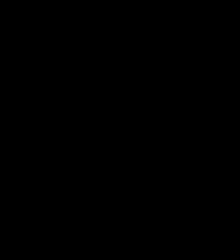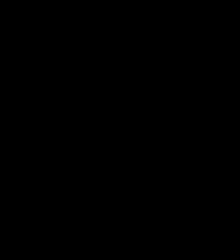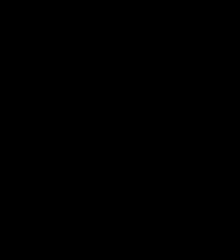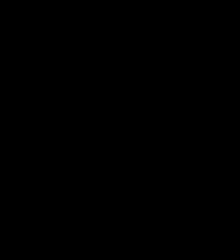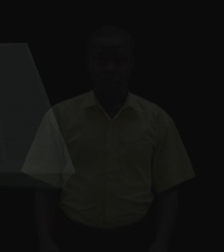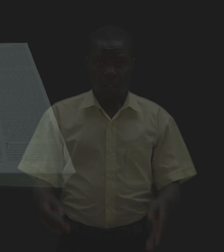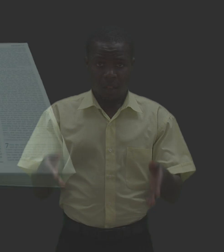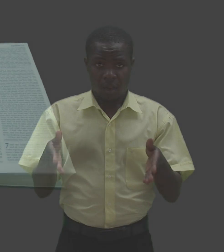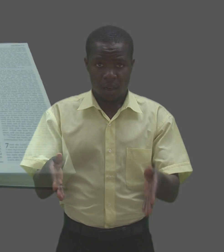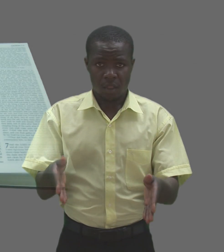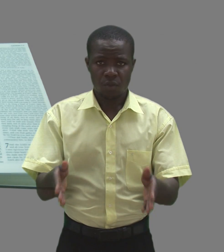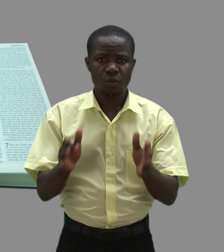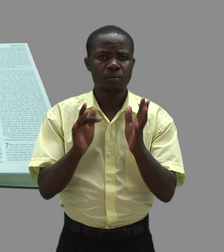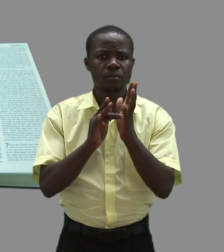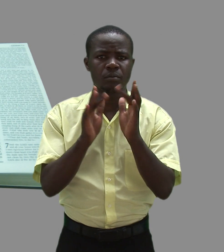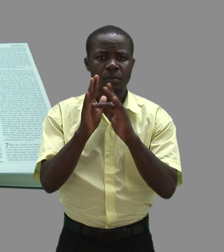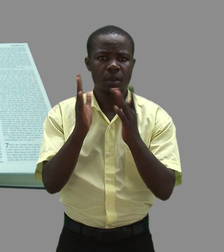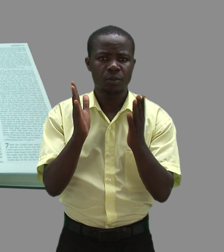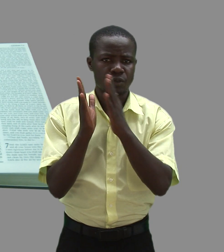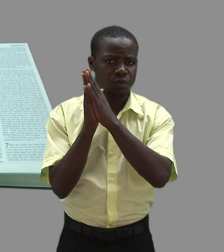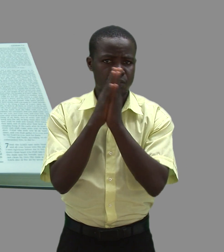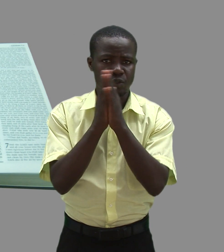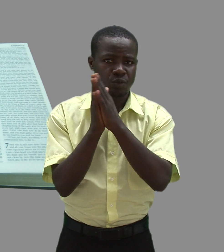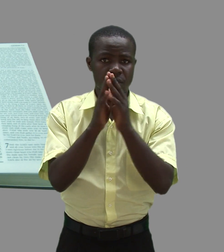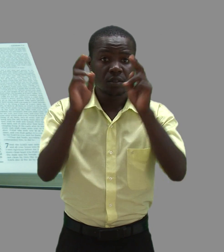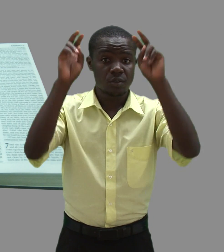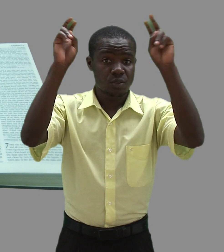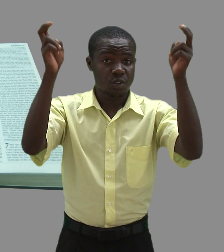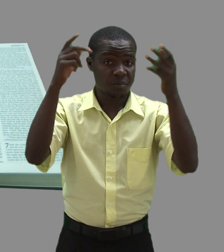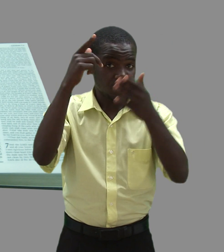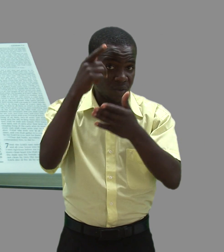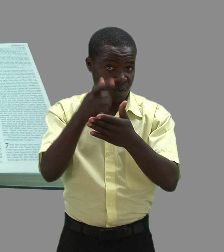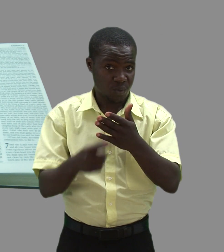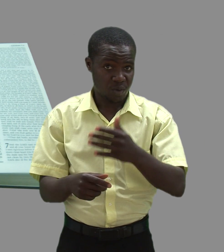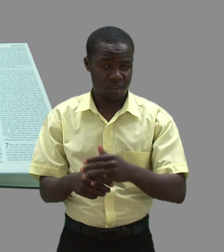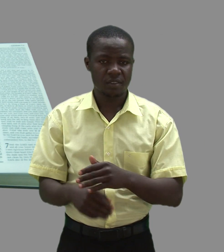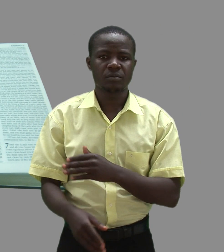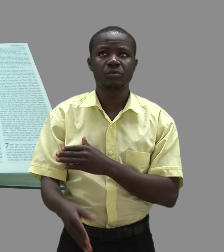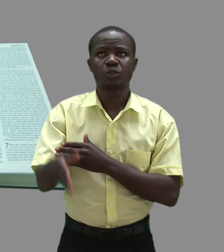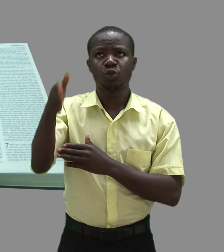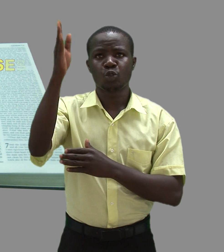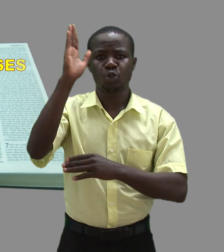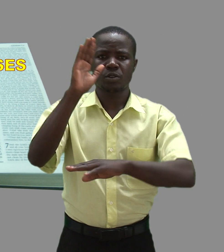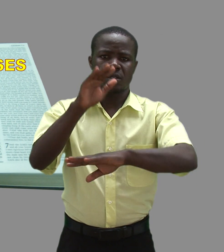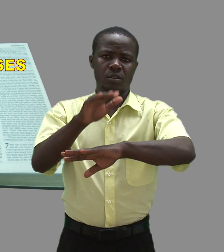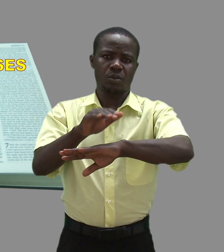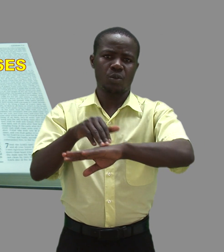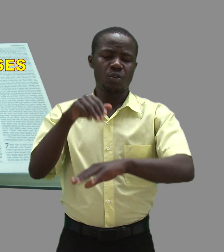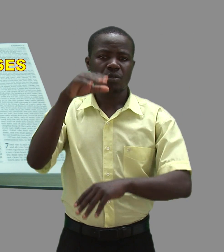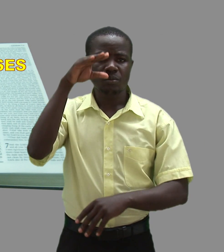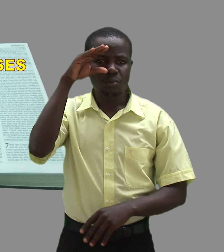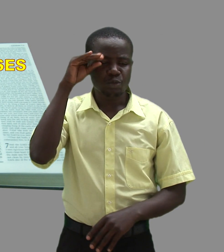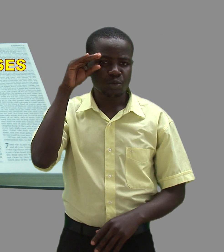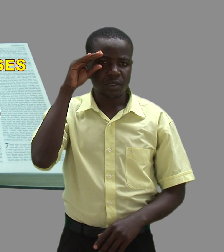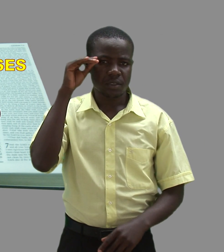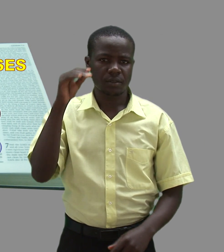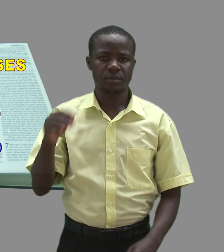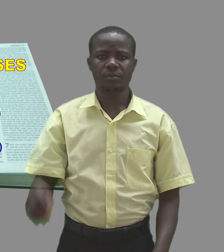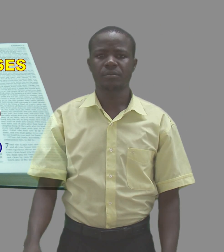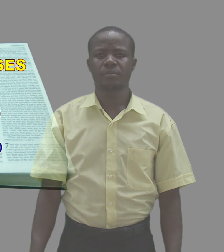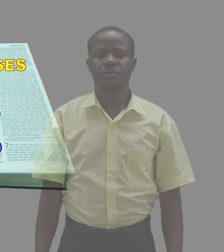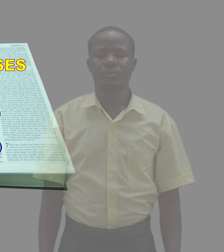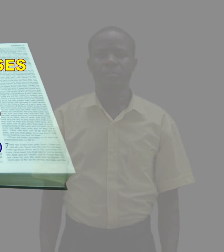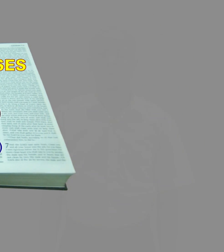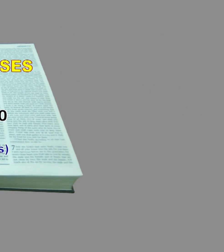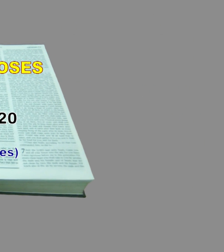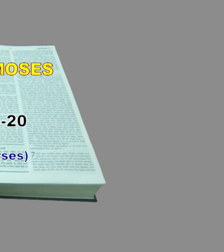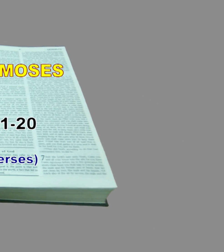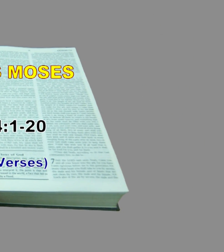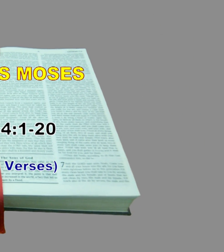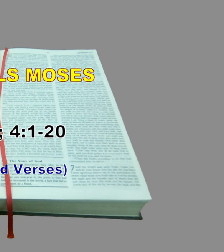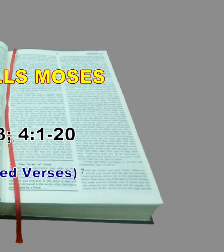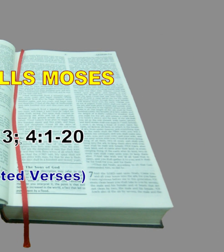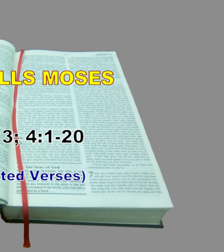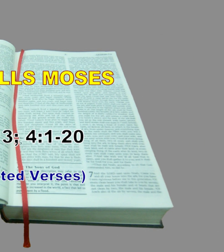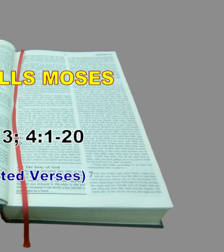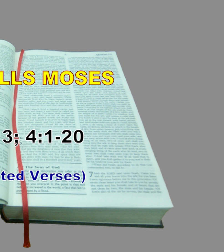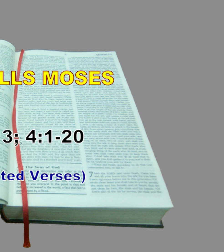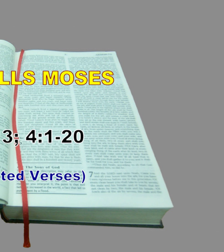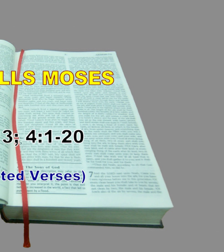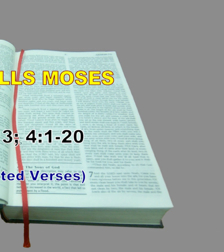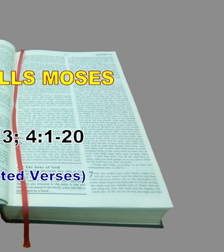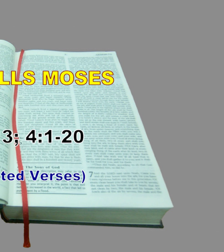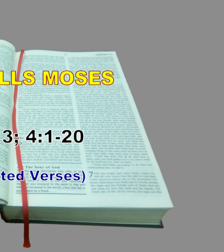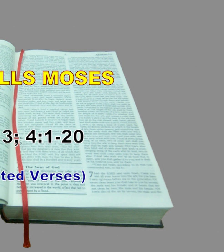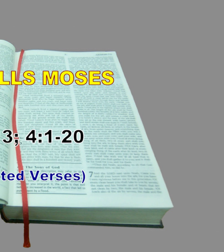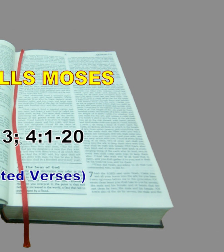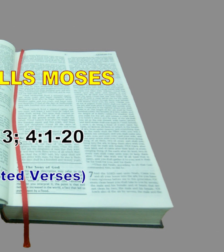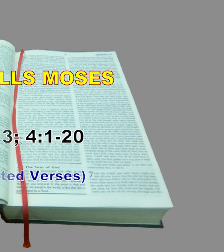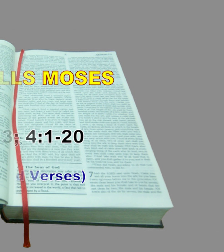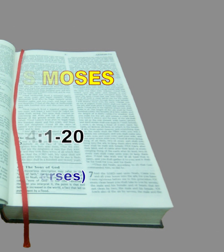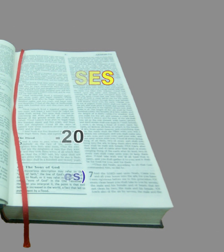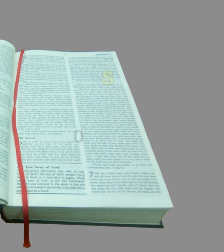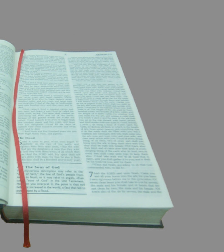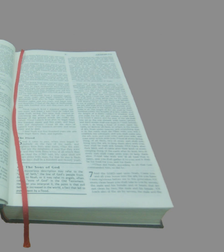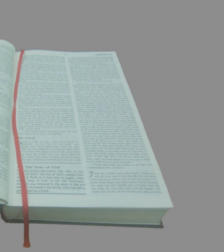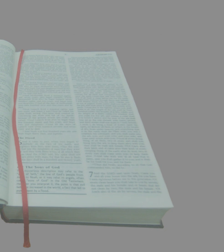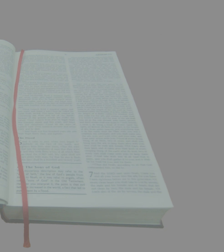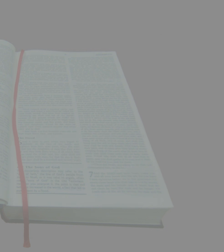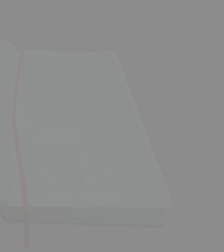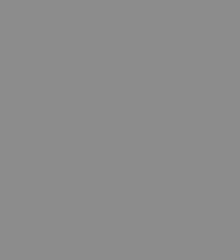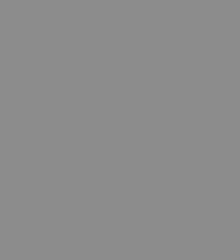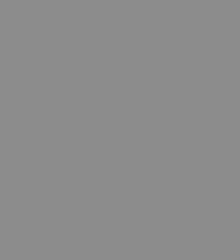Joseph God calls Moses